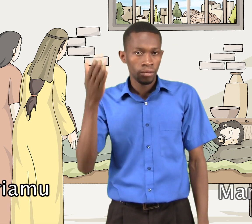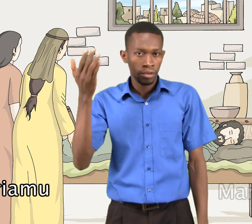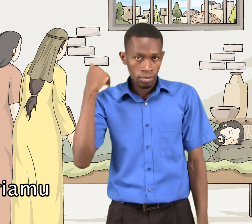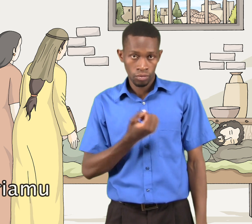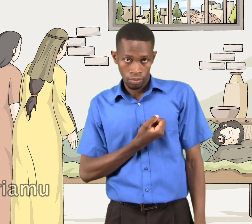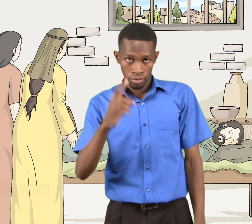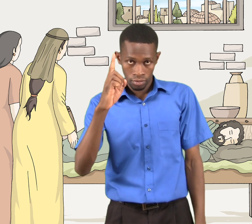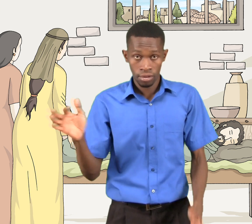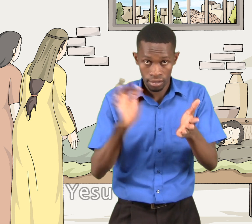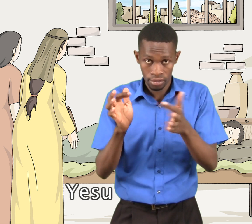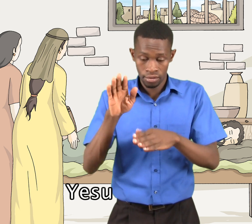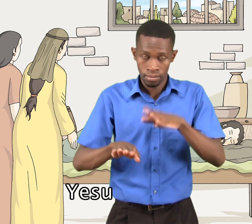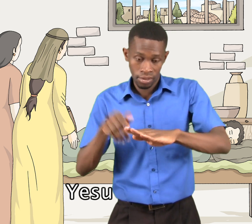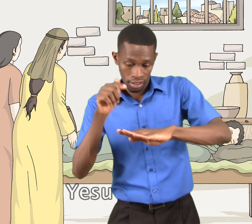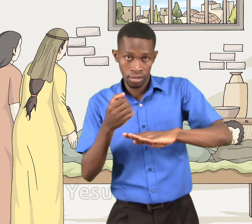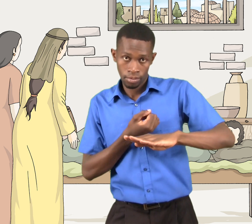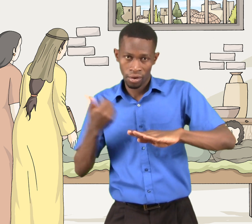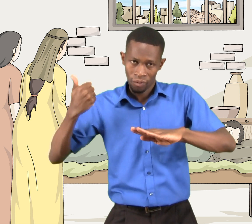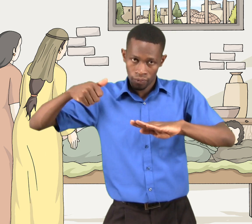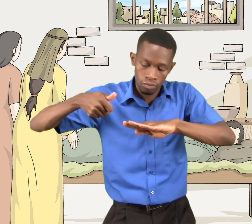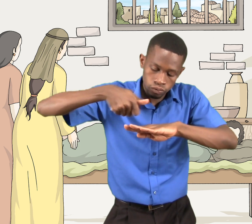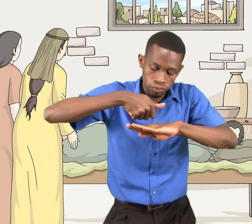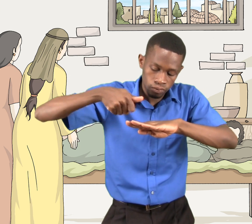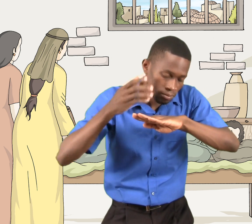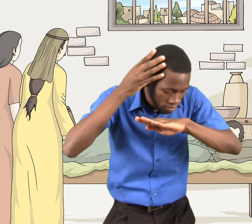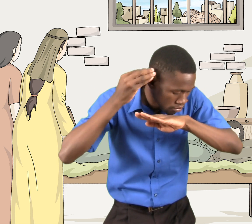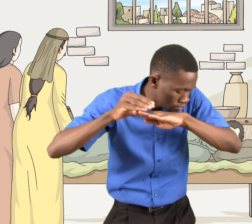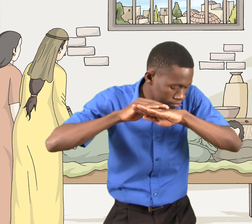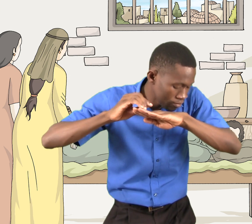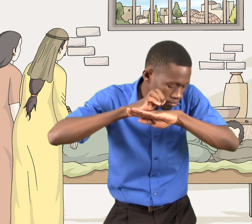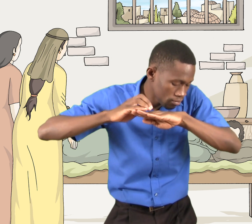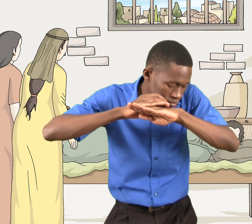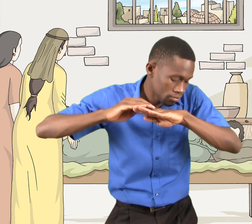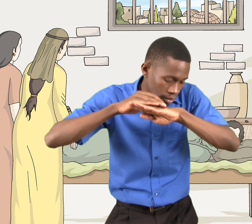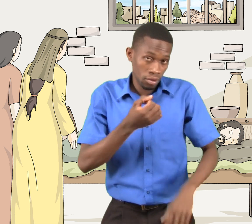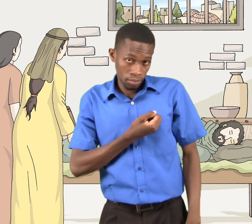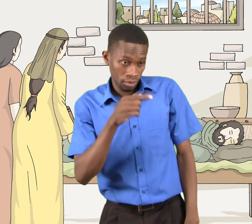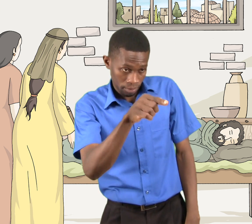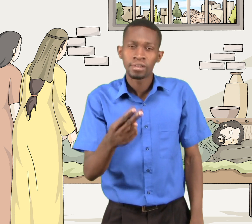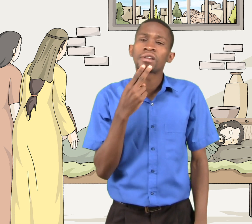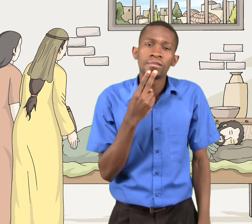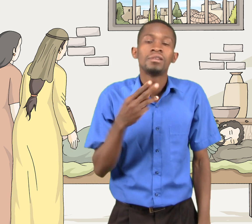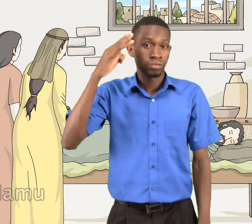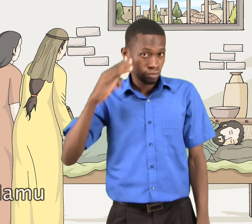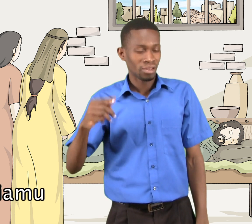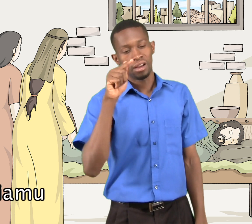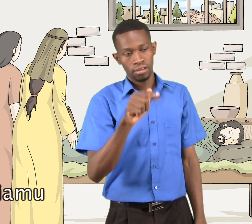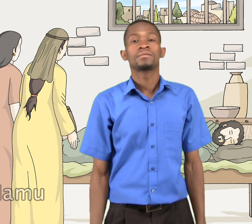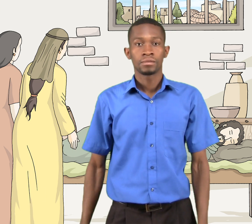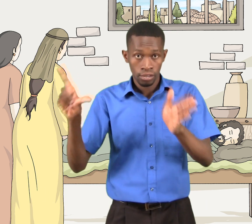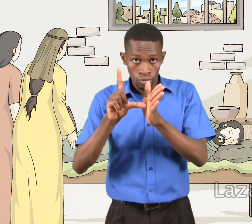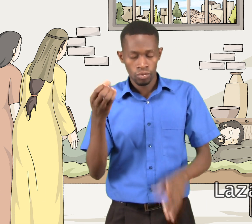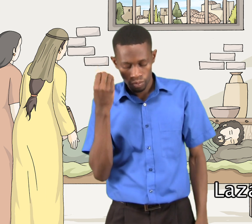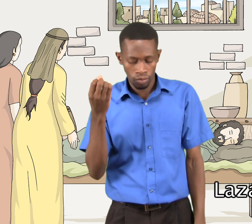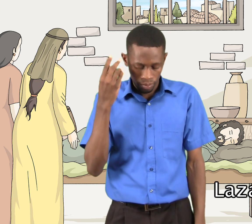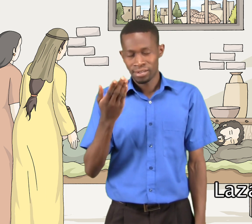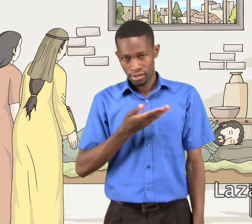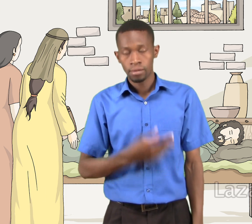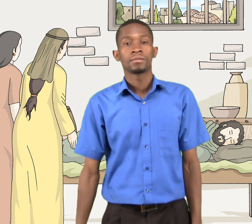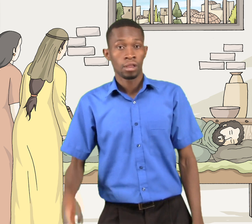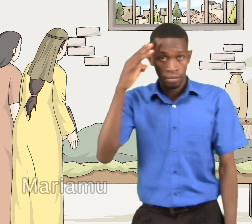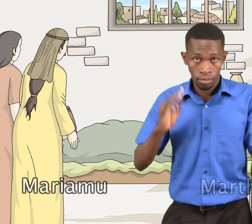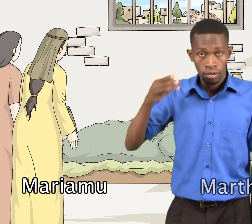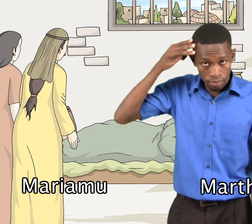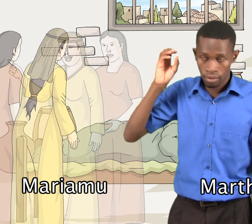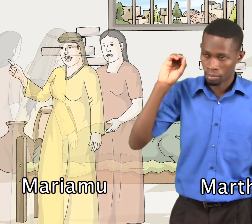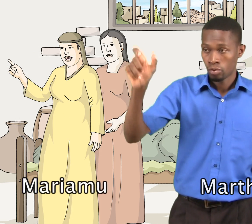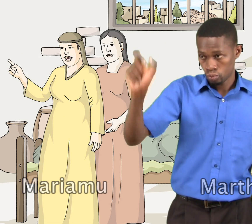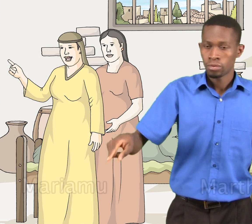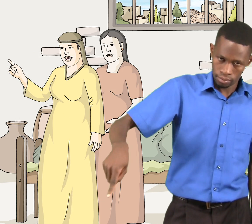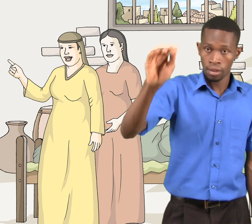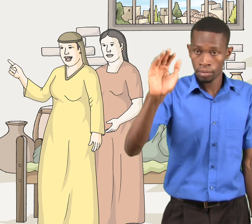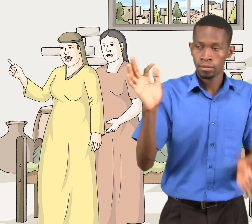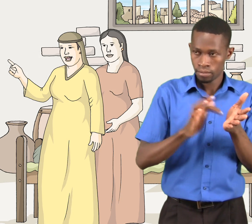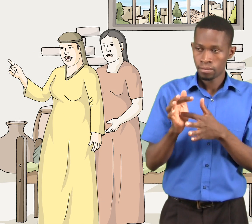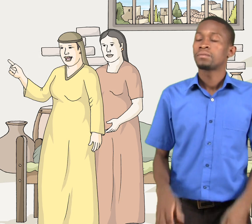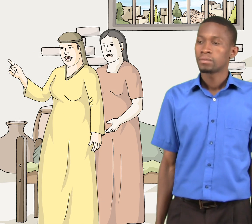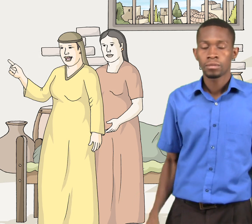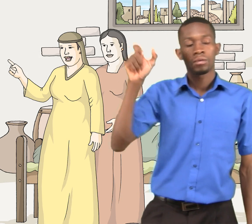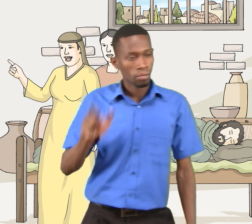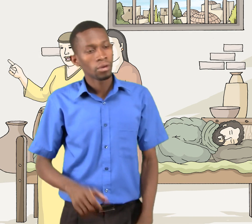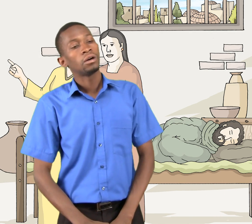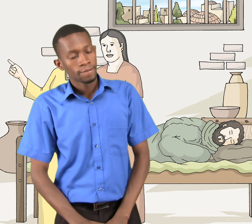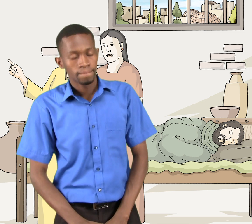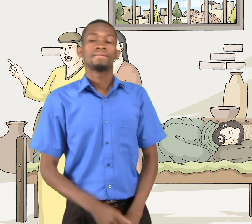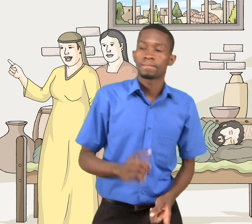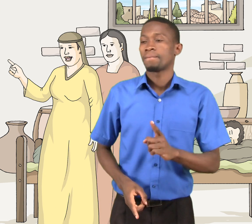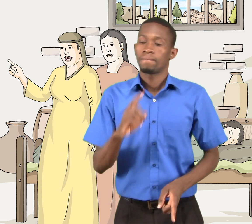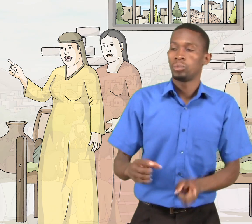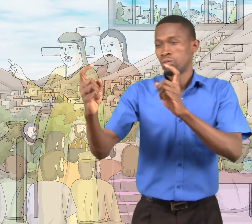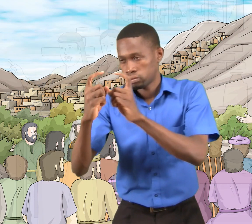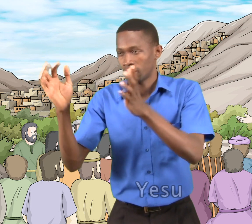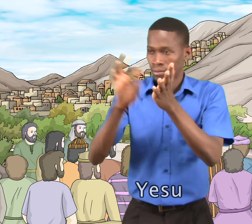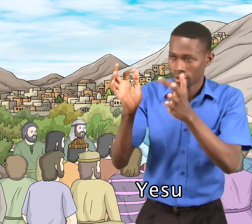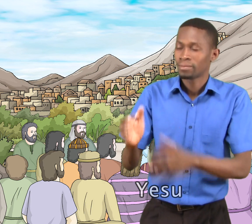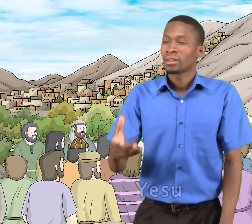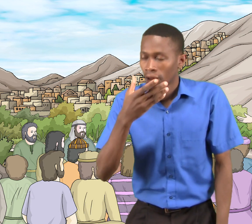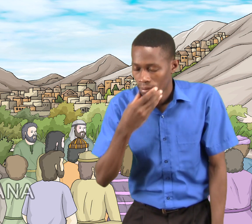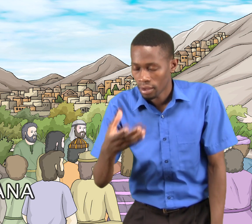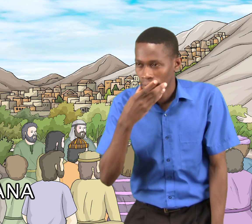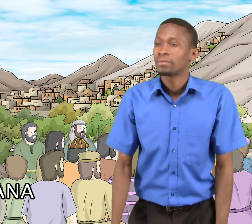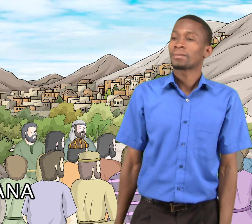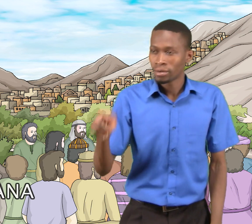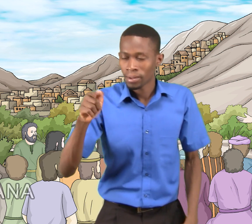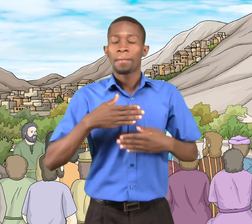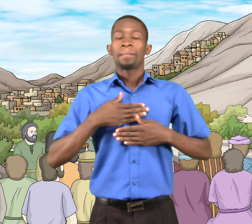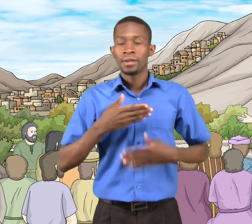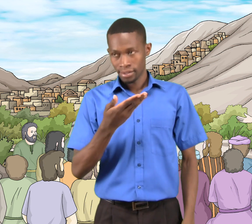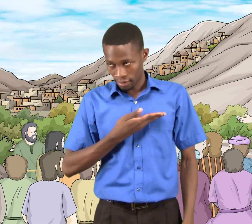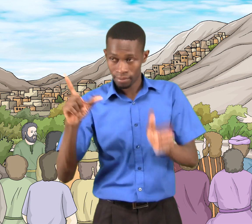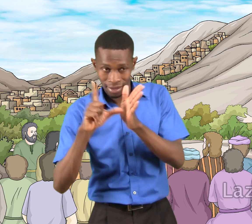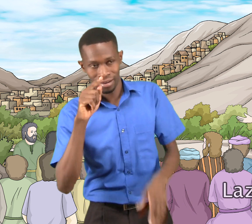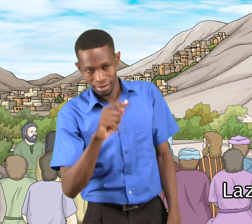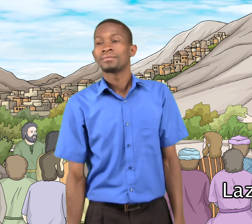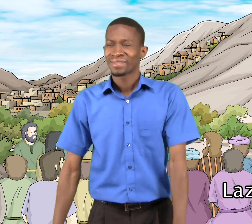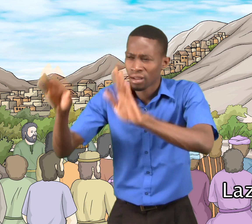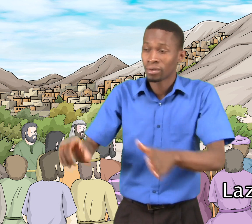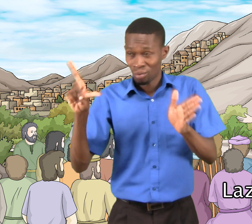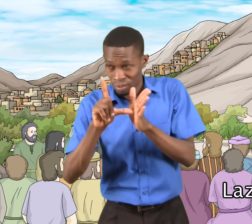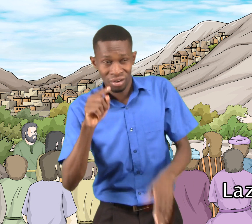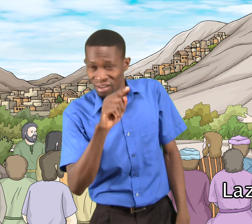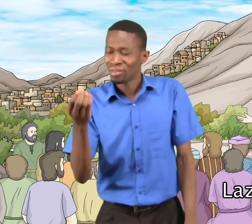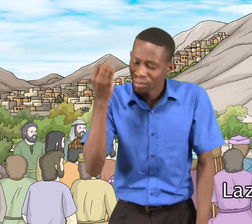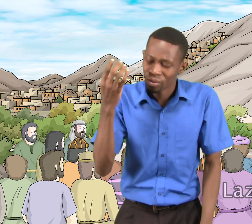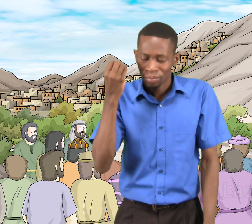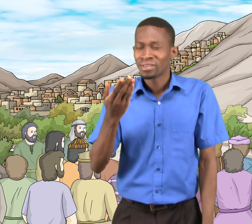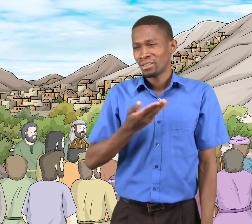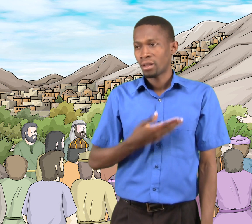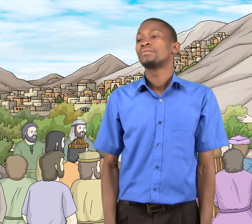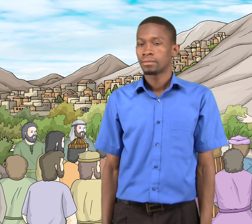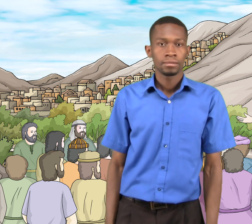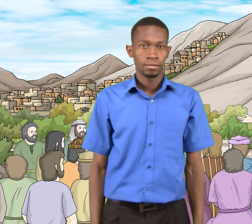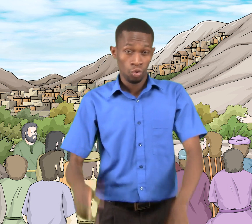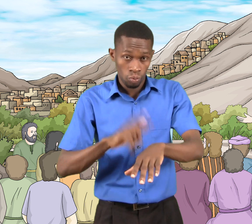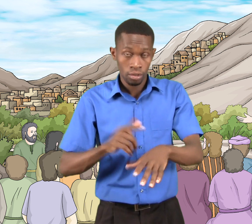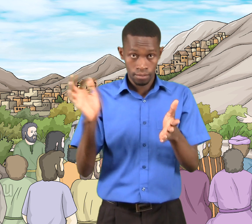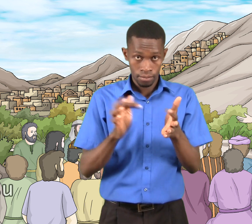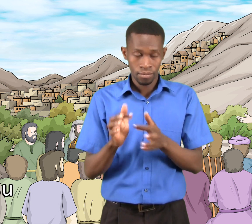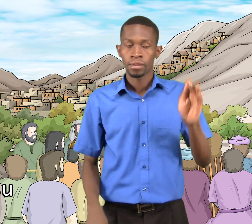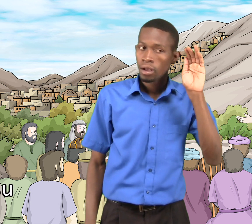(Mary, whose brother Lazarus was sick, was to anoint the Lord with perfume and wipe His feet with her hair.) So the sisters sent word to Jesus, “Lord, the one You love is sick.”